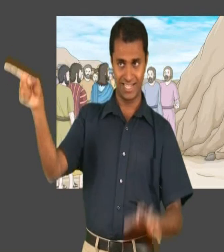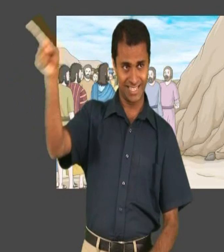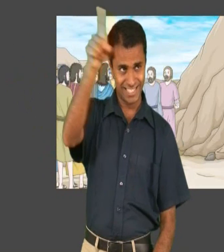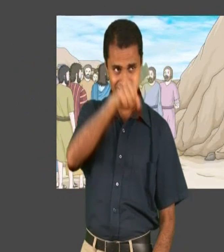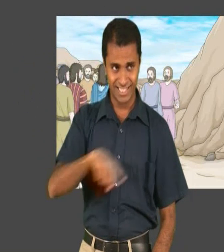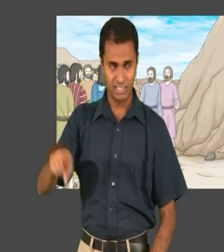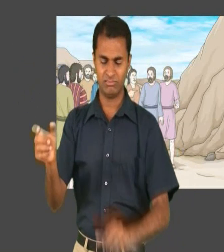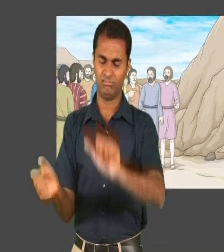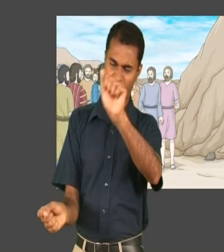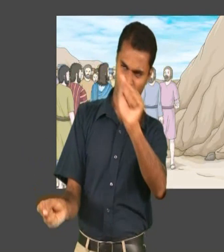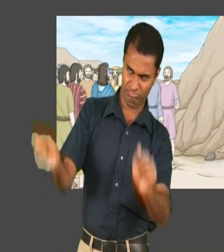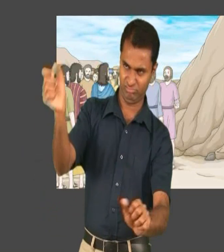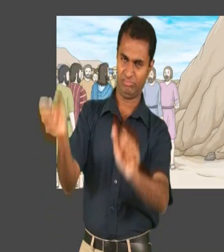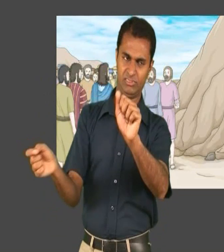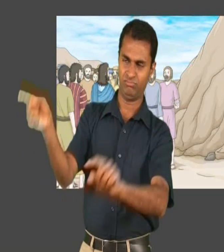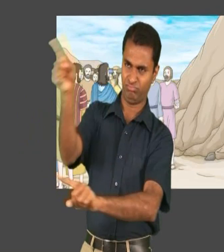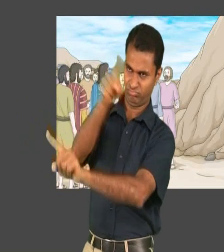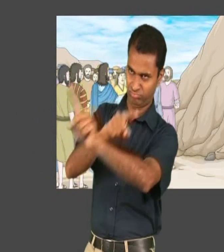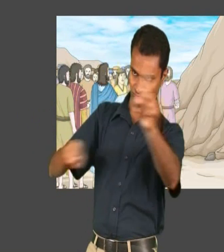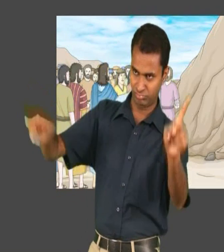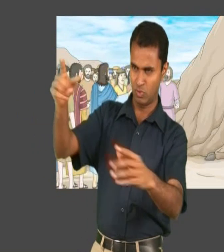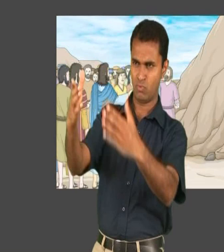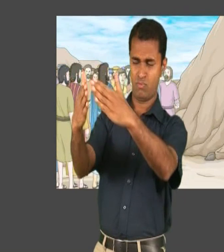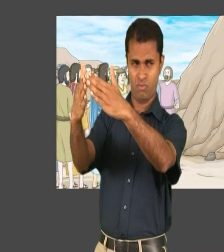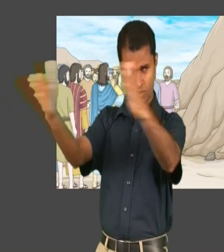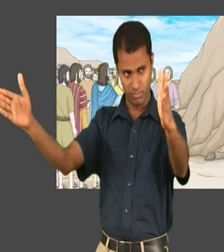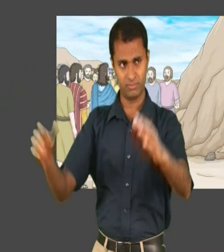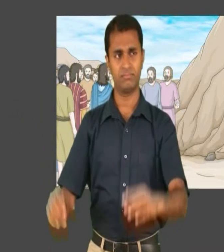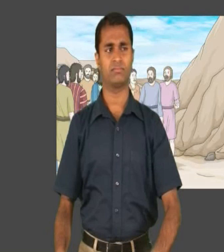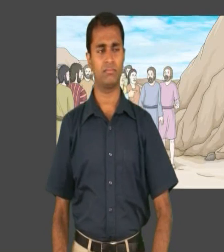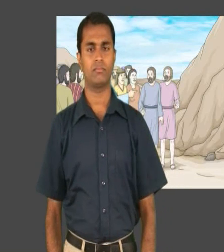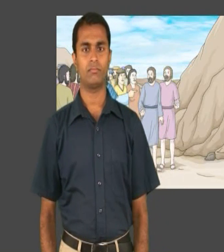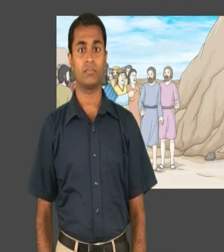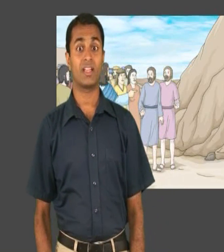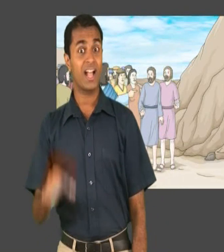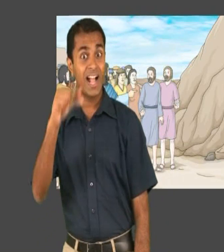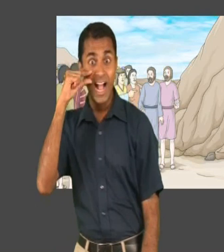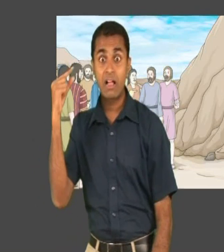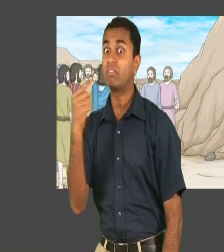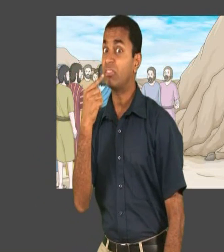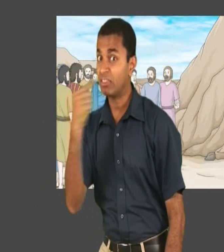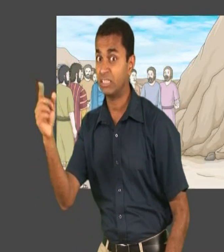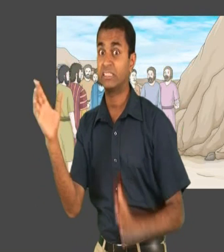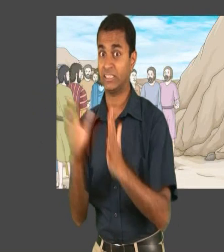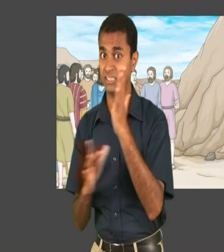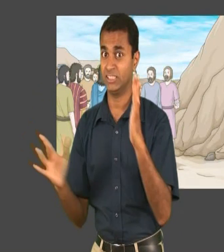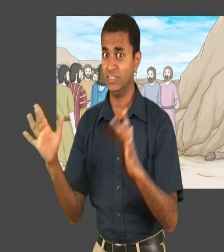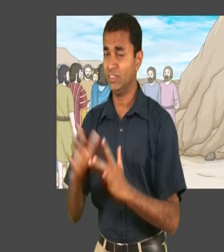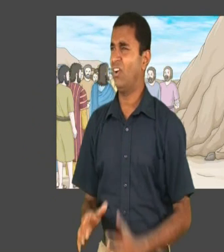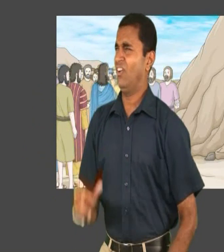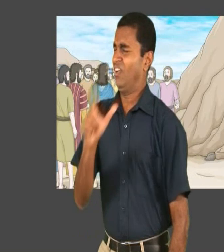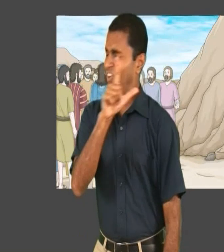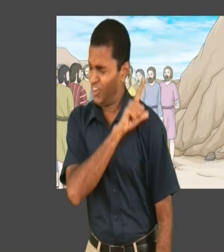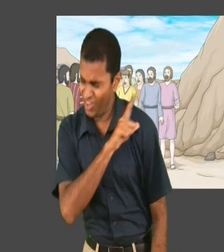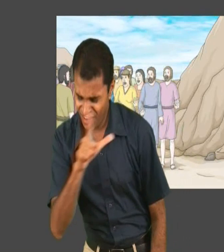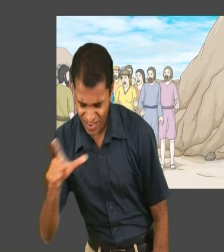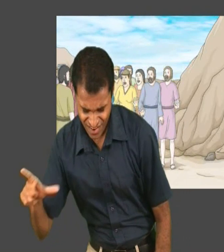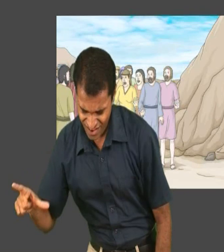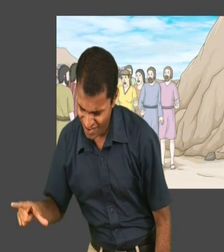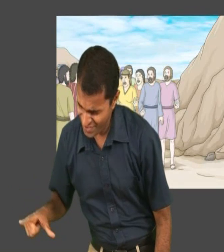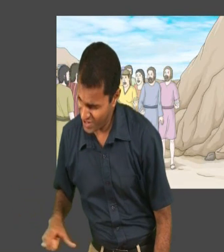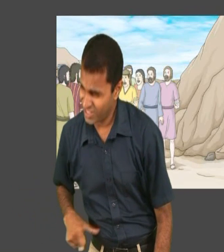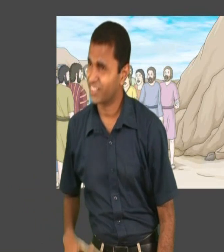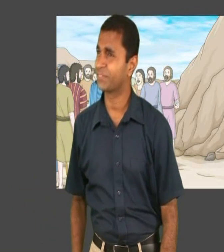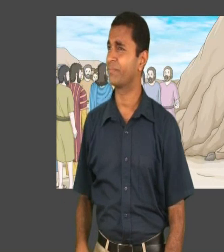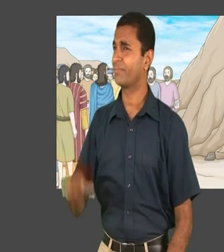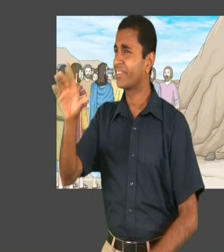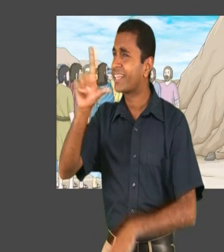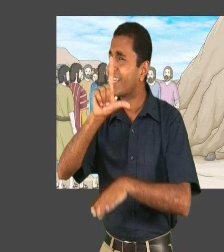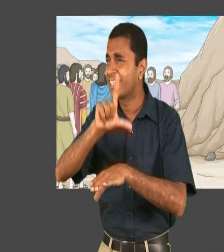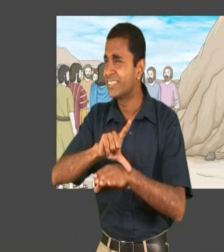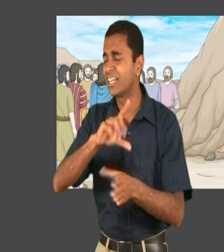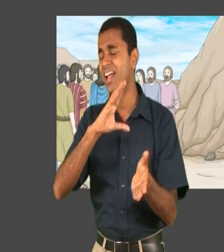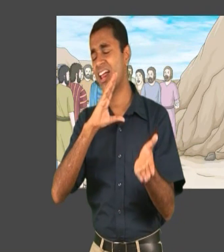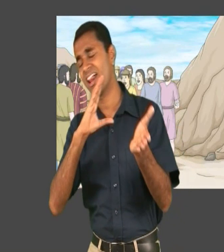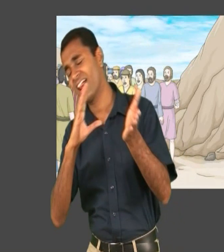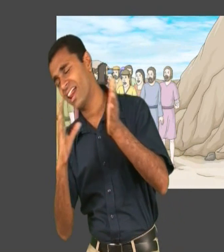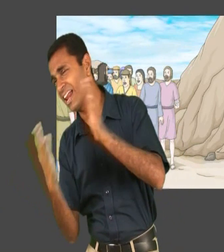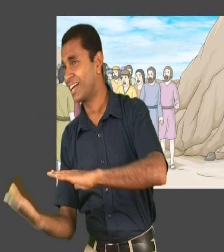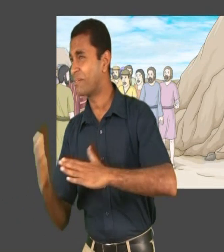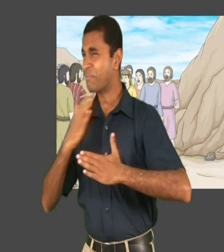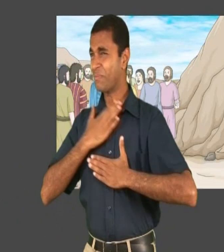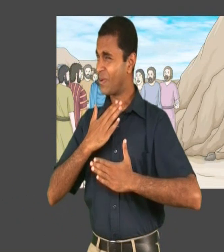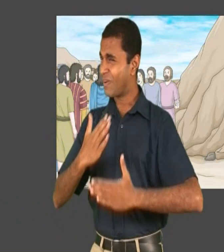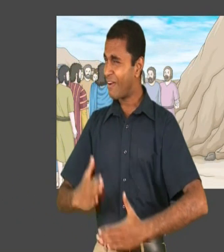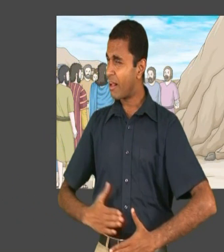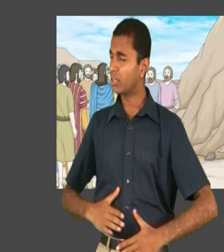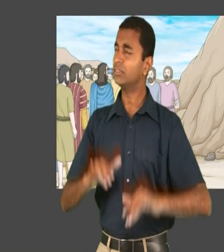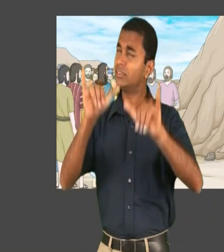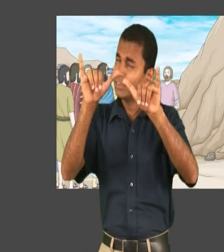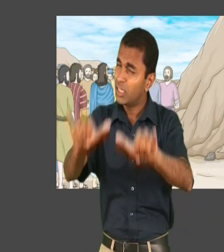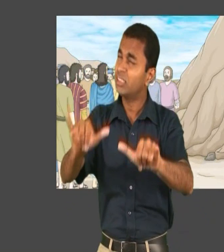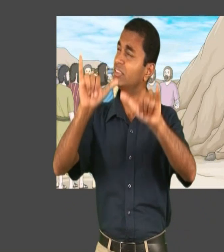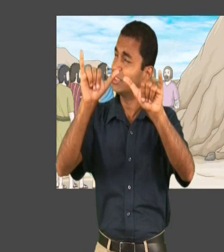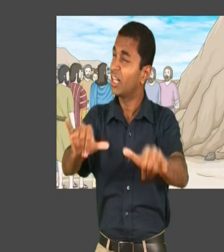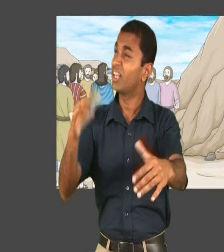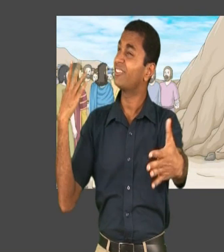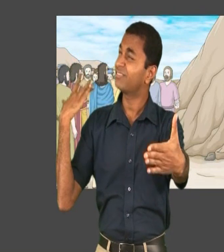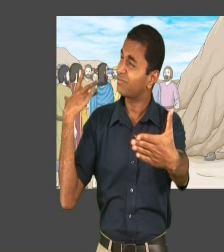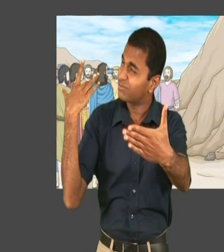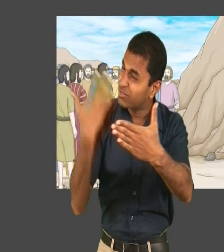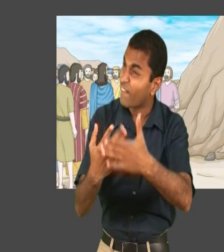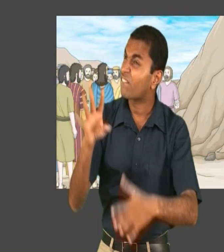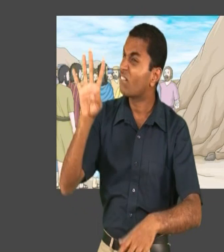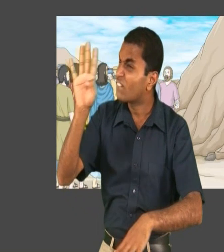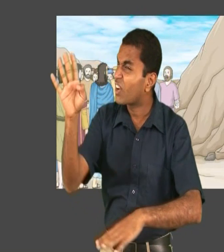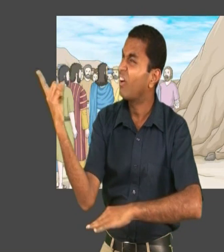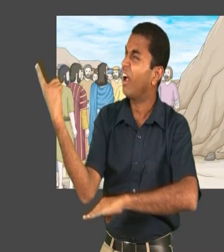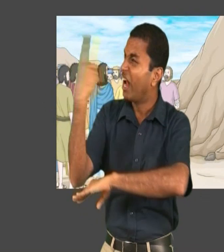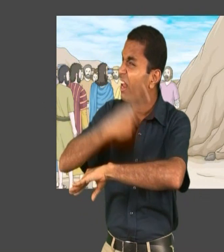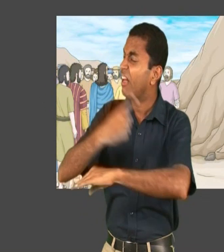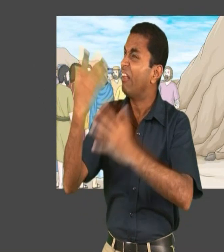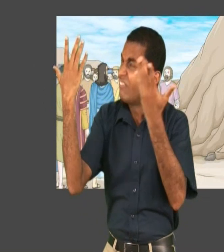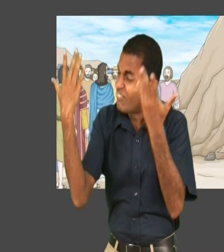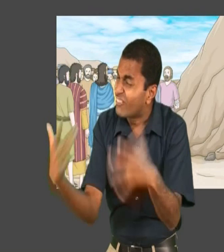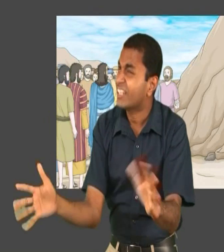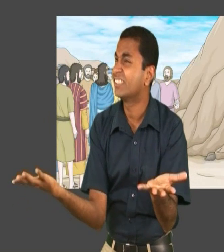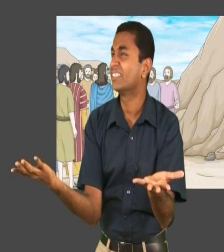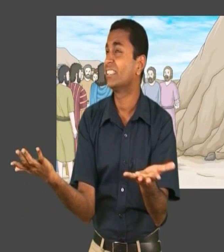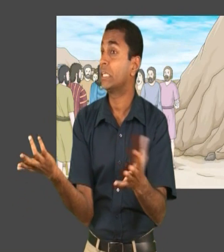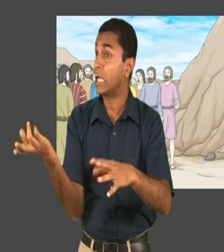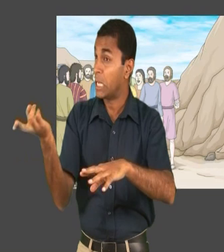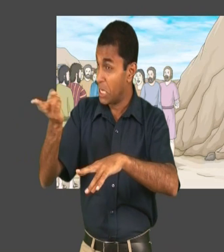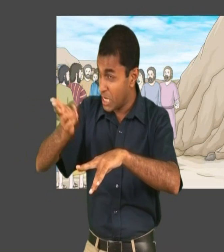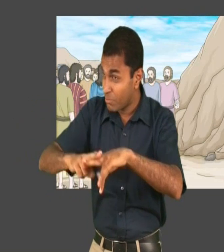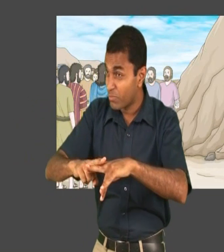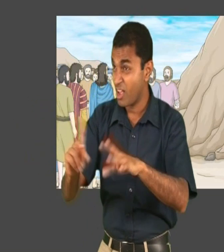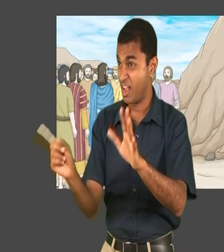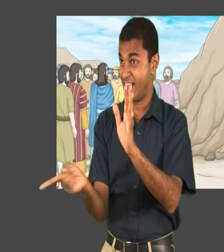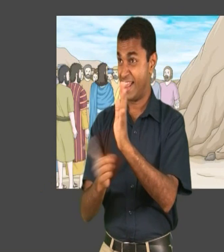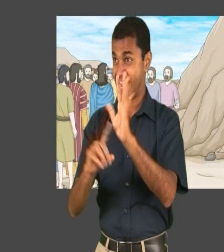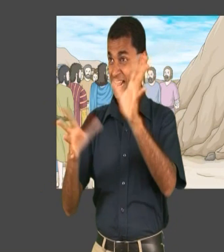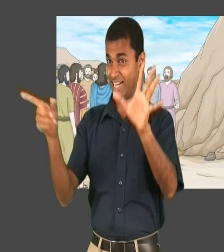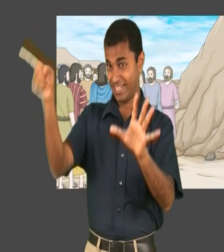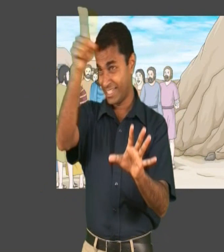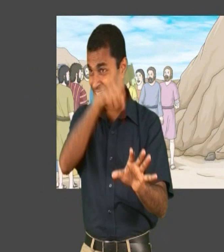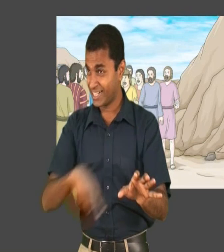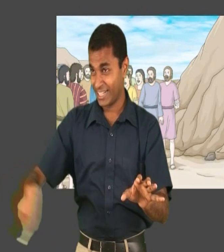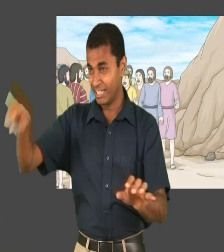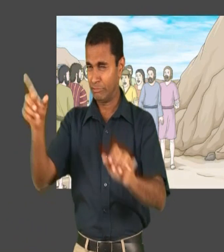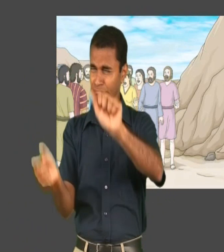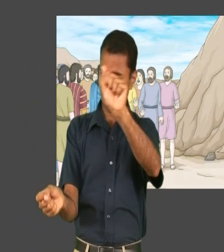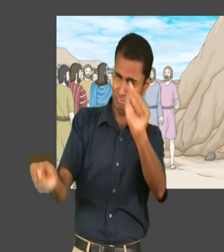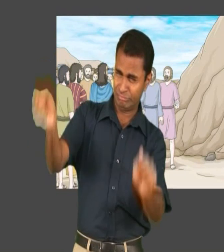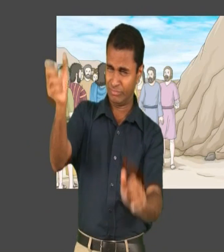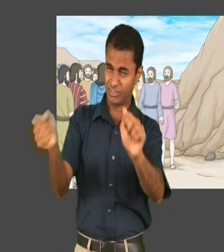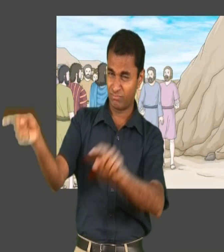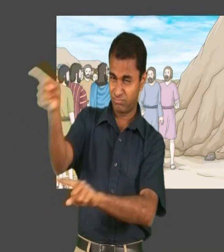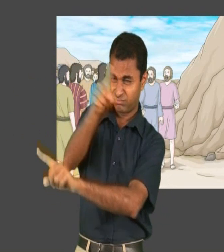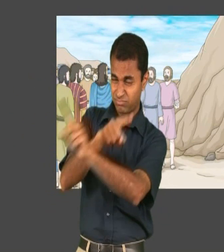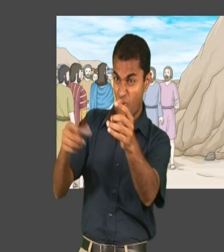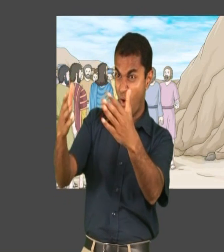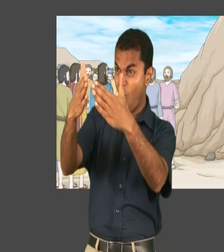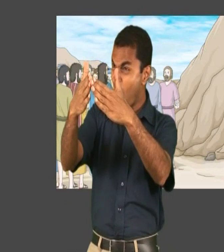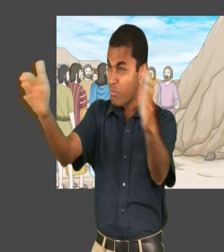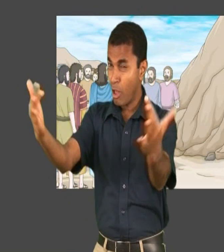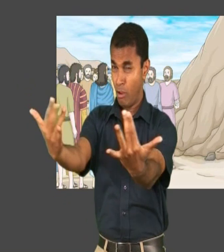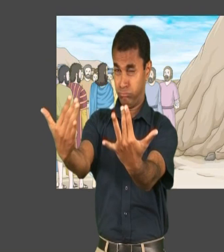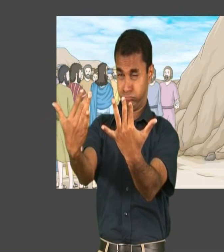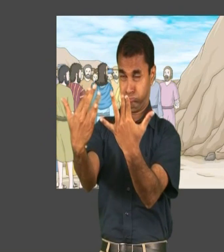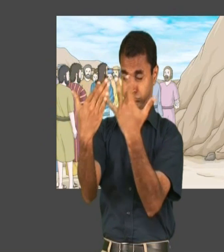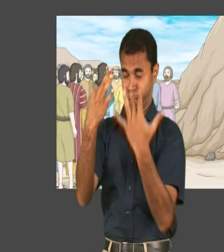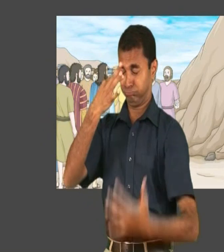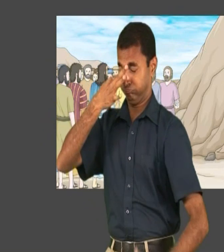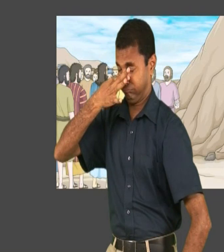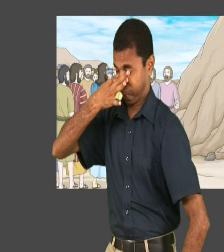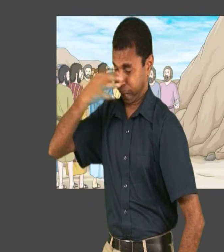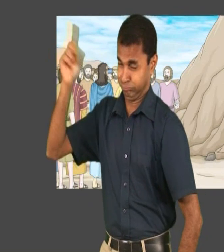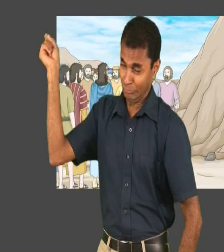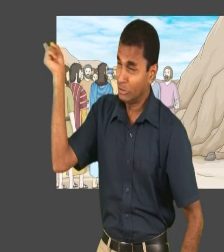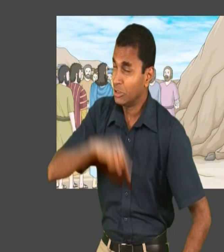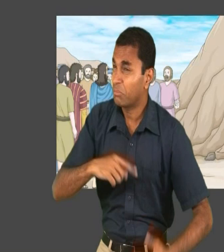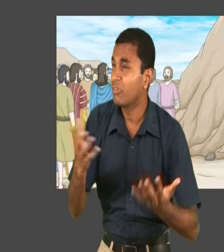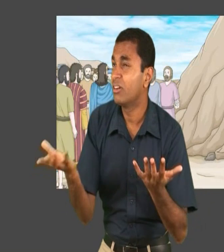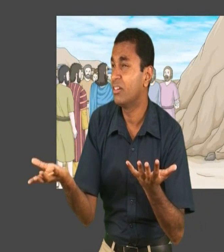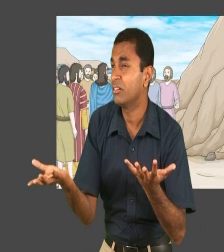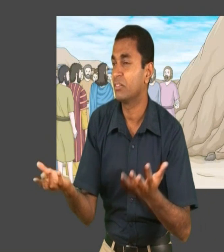“Take away the stone,” Jesus said. “Lord, by now he stinks,” said Martha, the sister of the dead man.